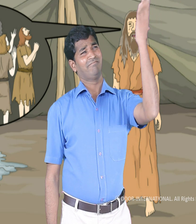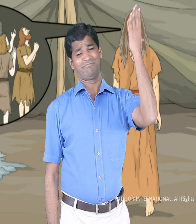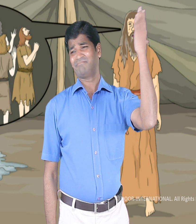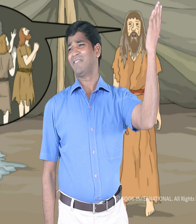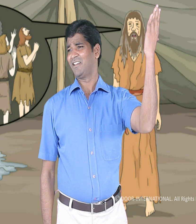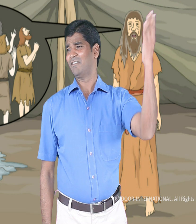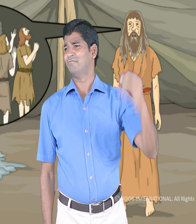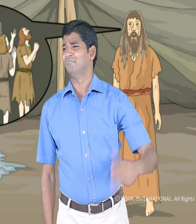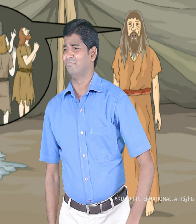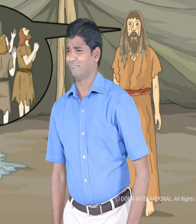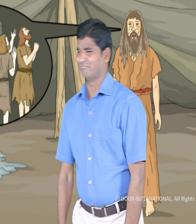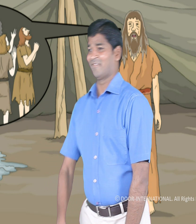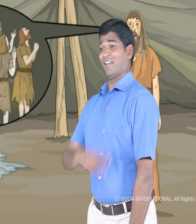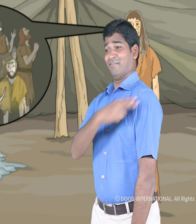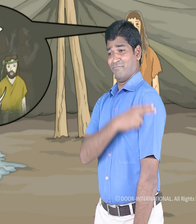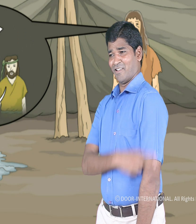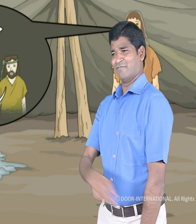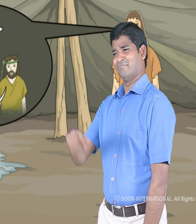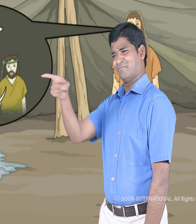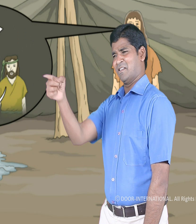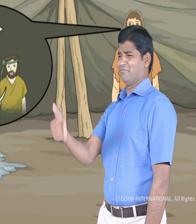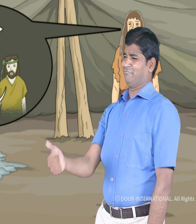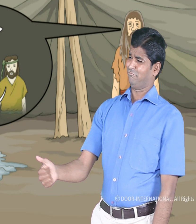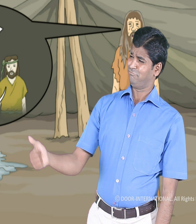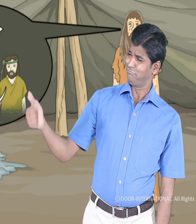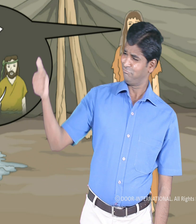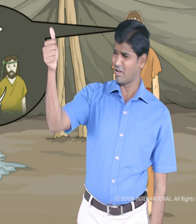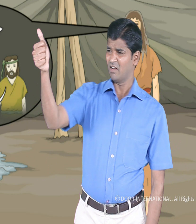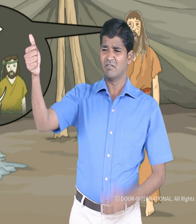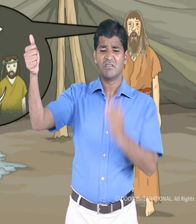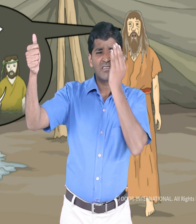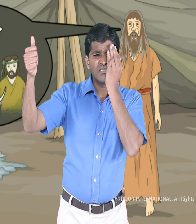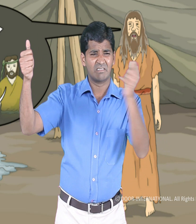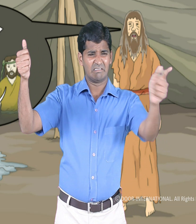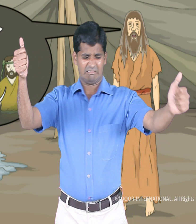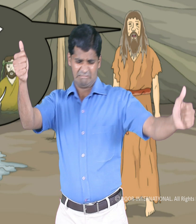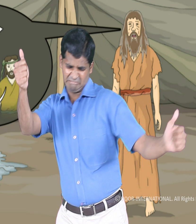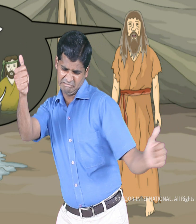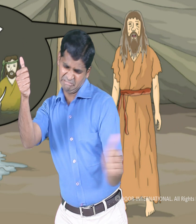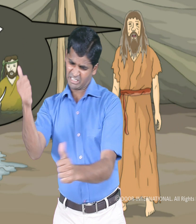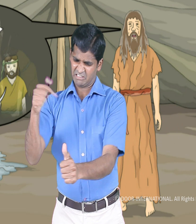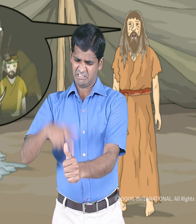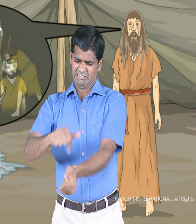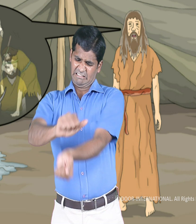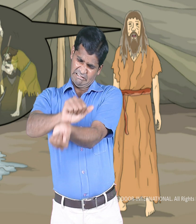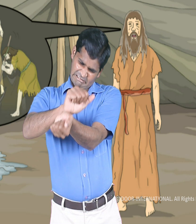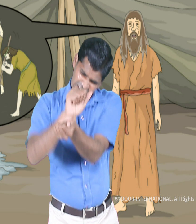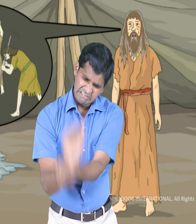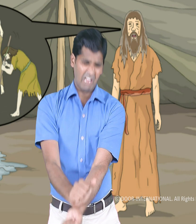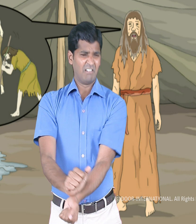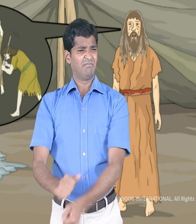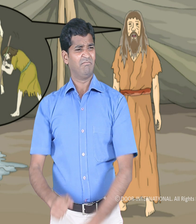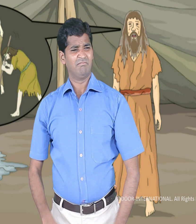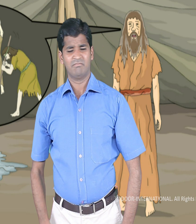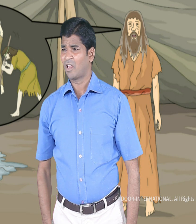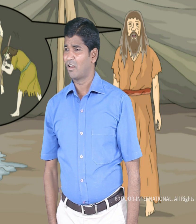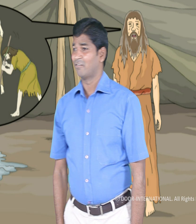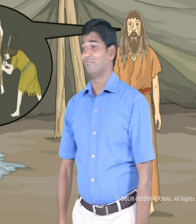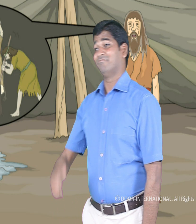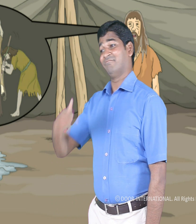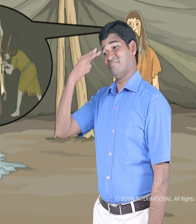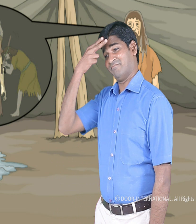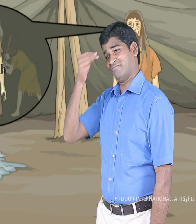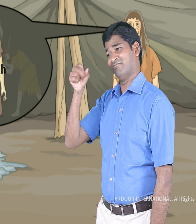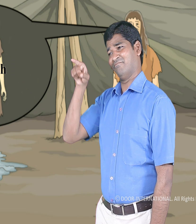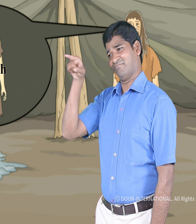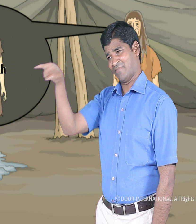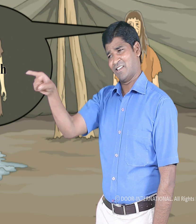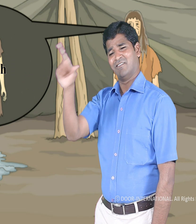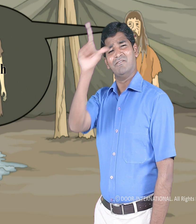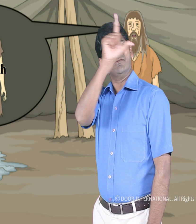May Canaan be the servant of Shem.